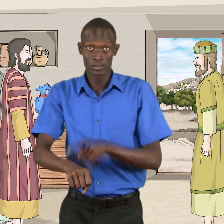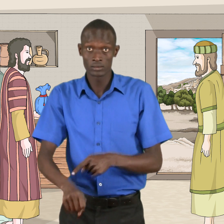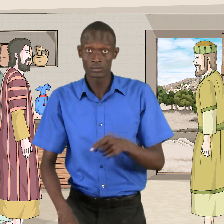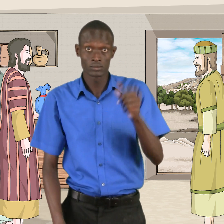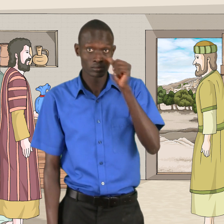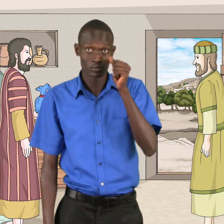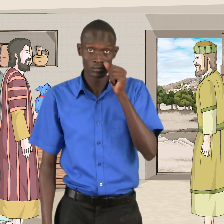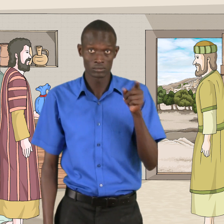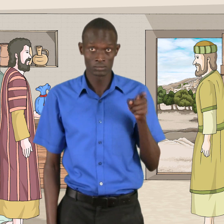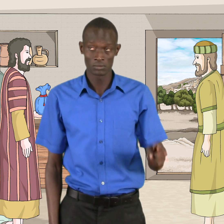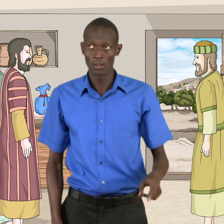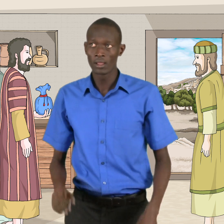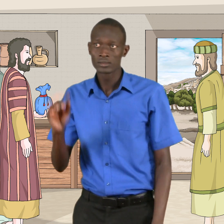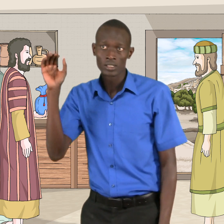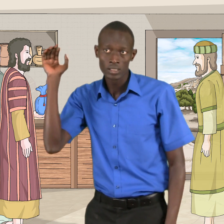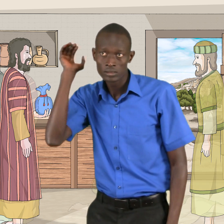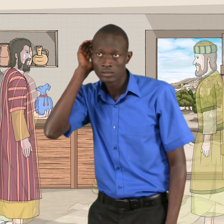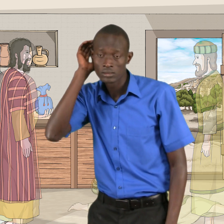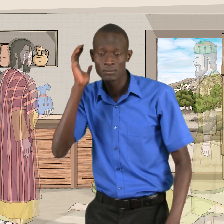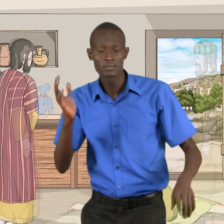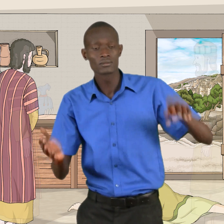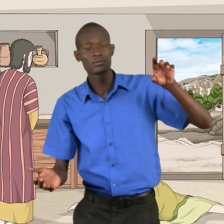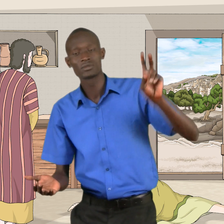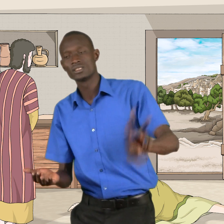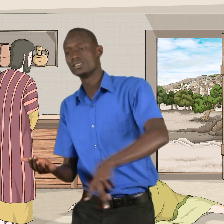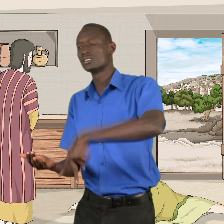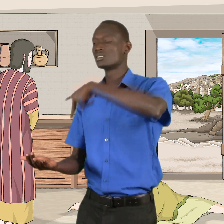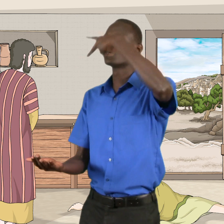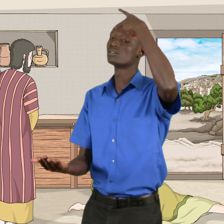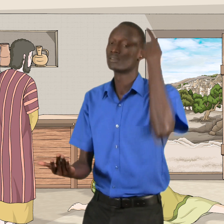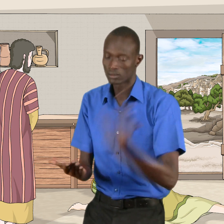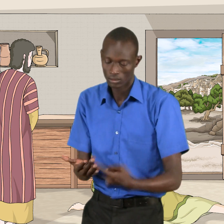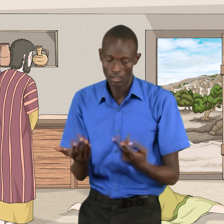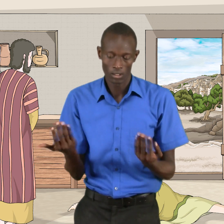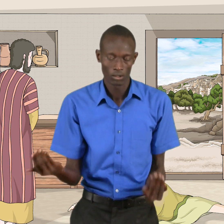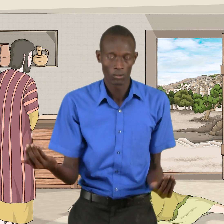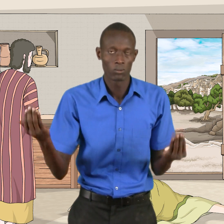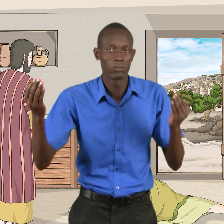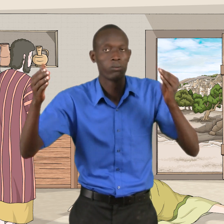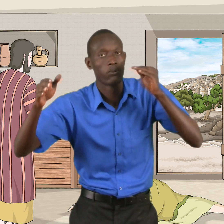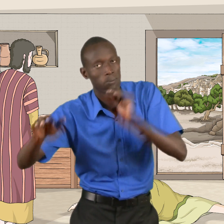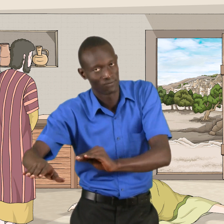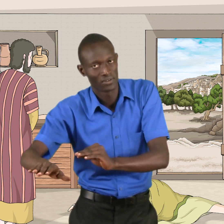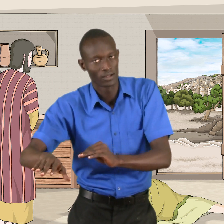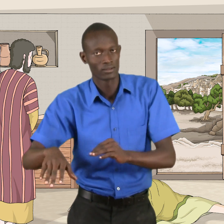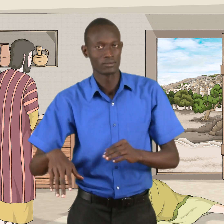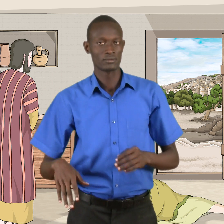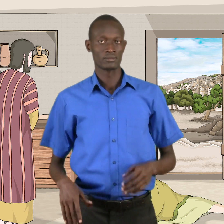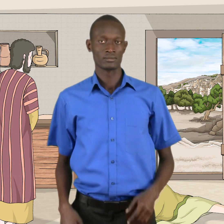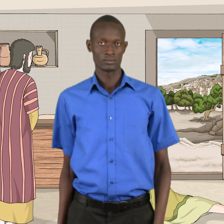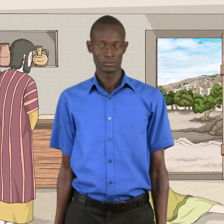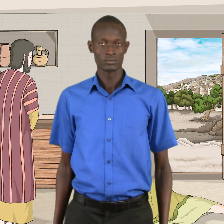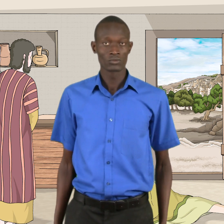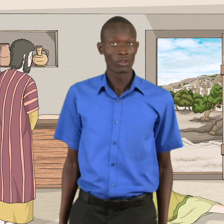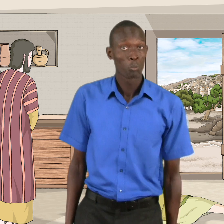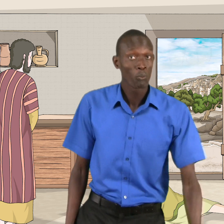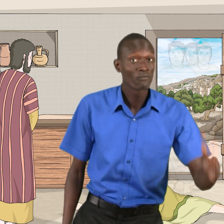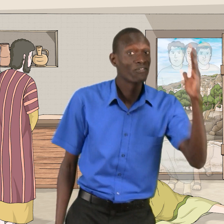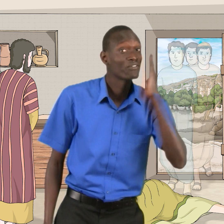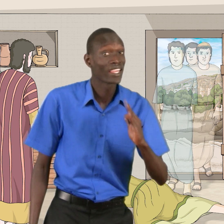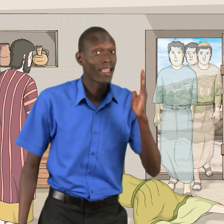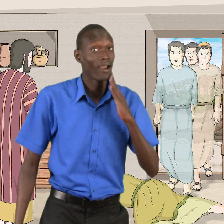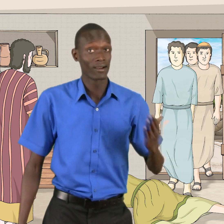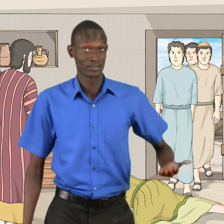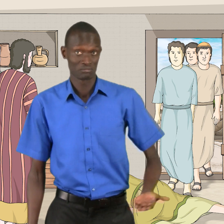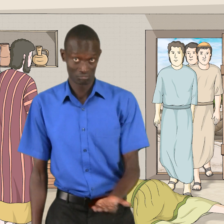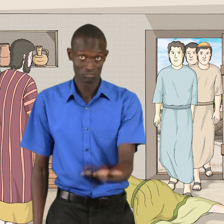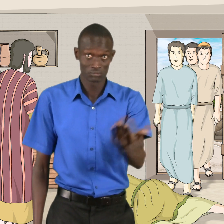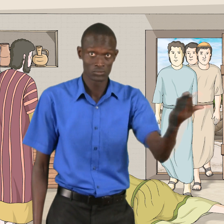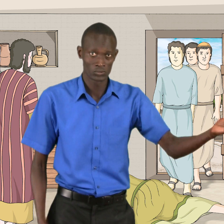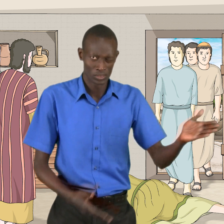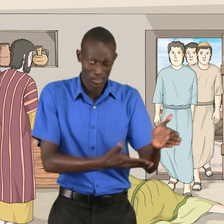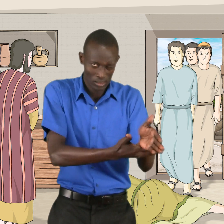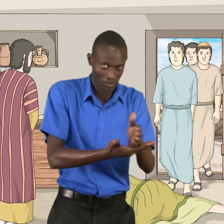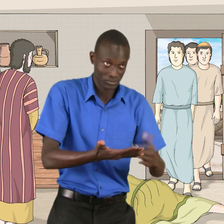On hearing these words, Ananias fell down and died. And great fear came over all who heard what had happened.